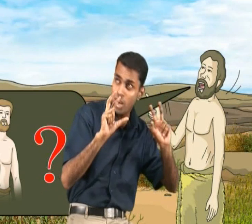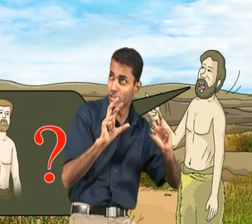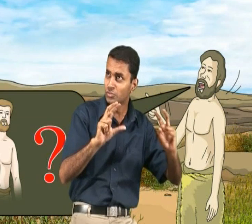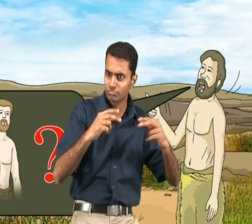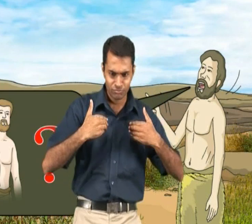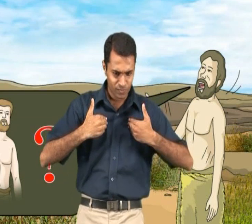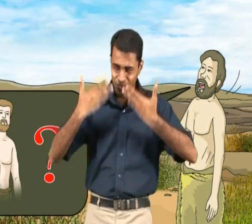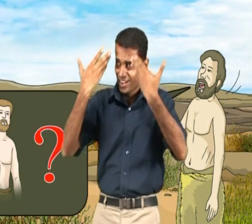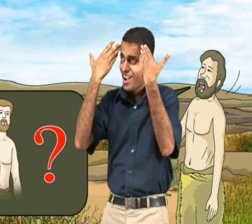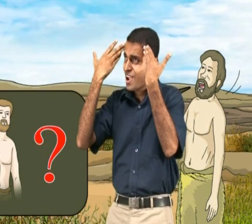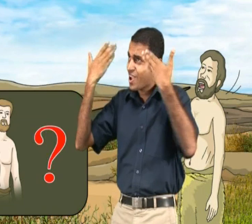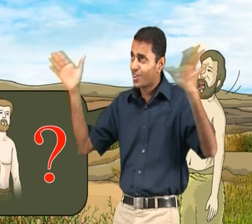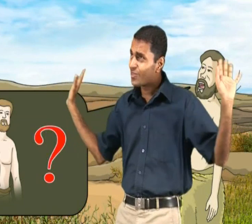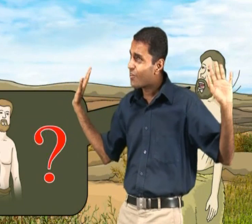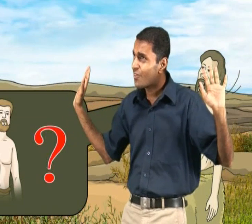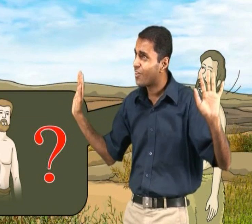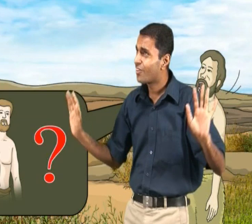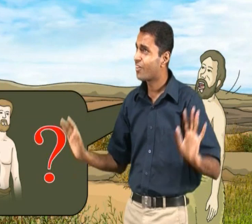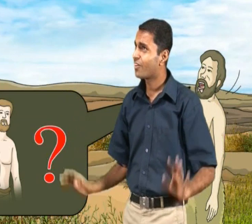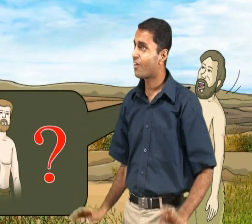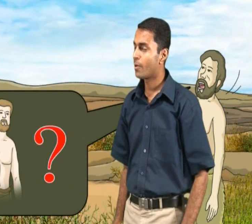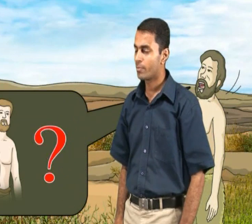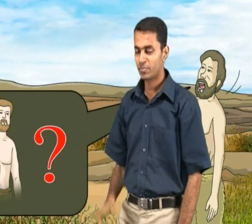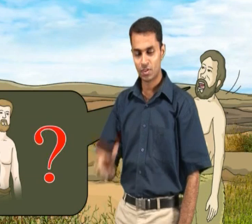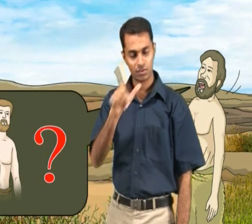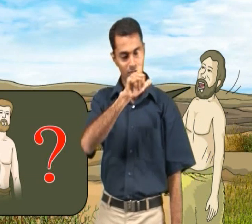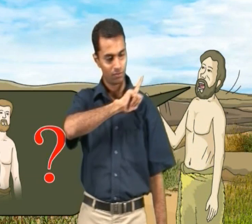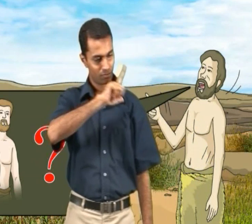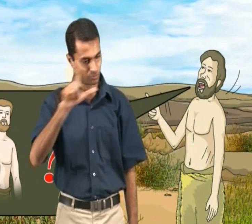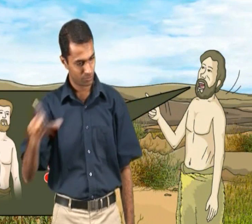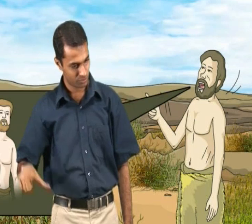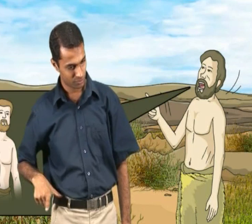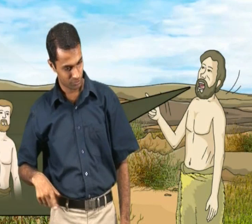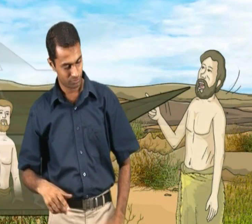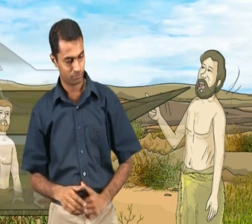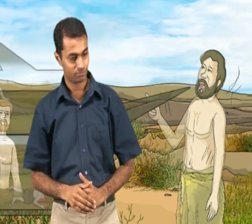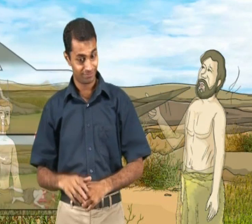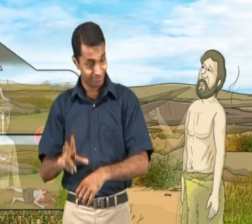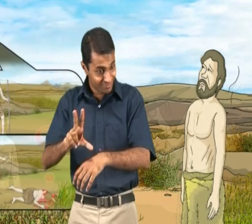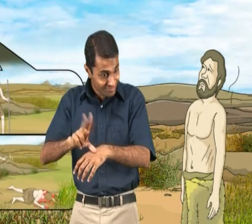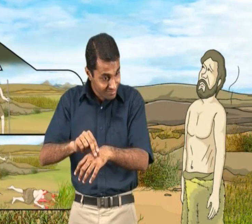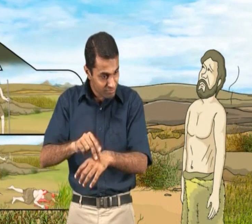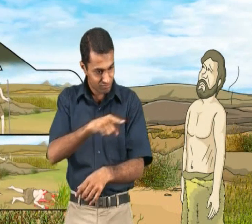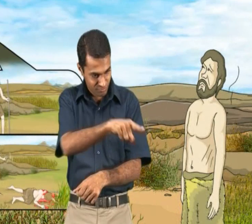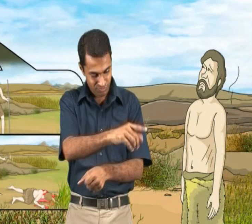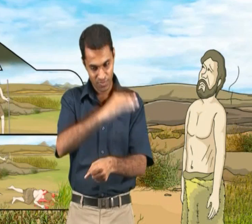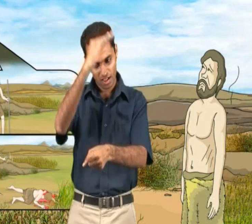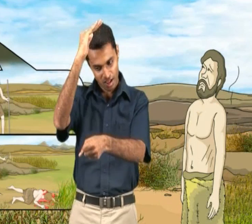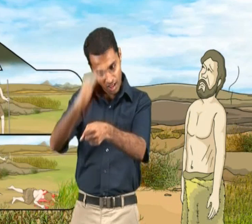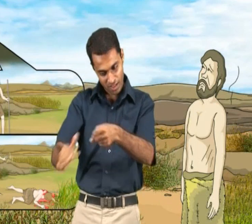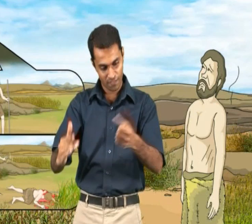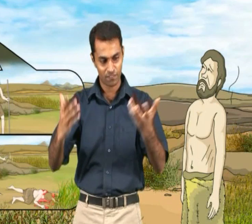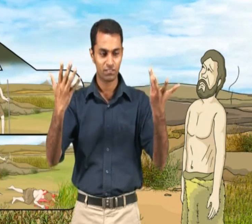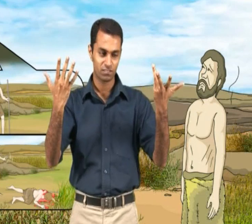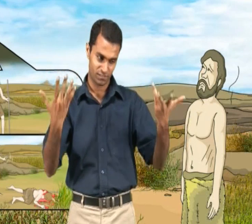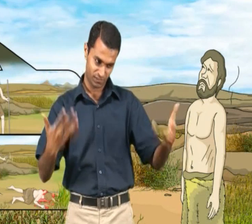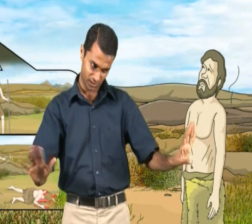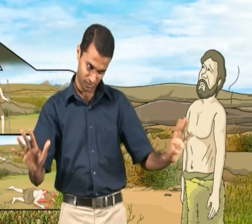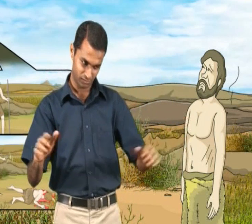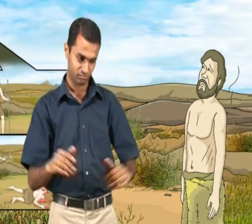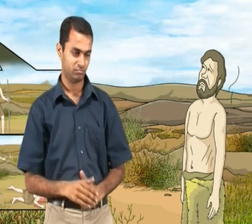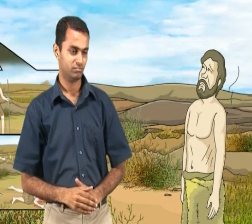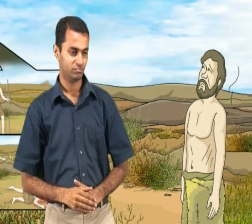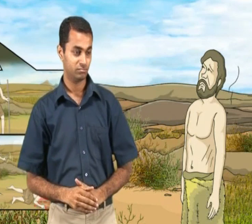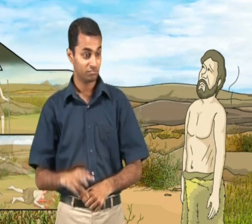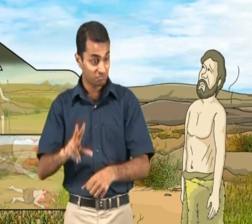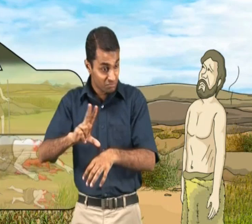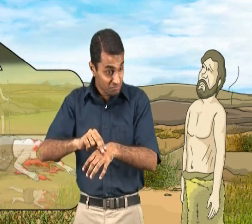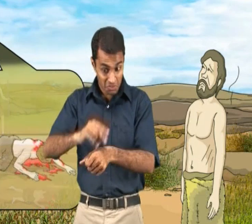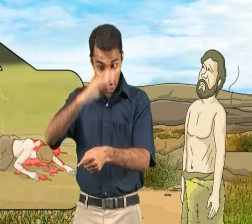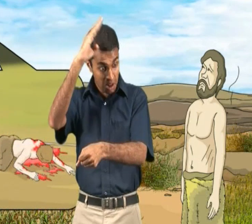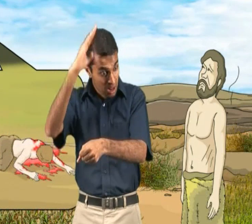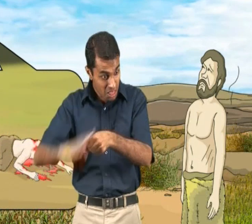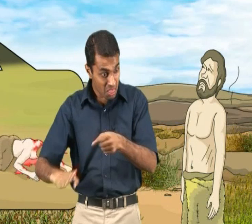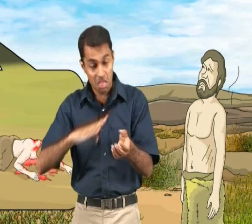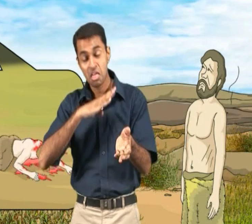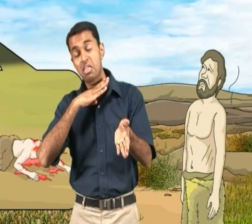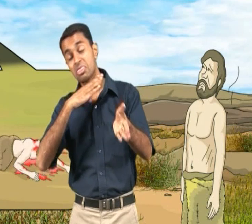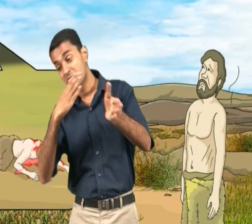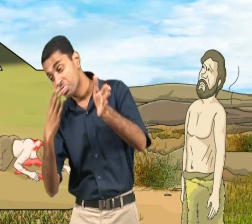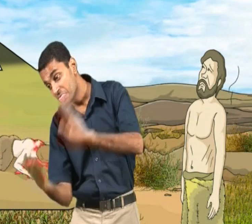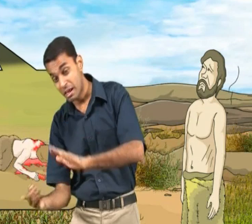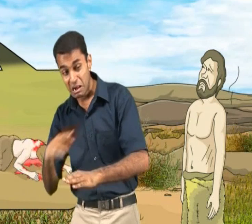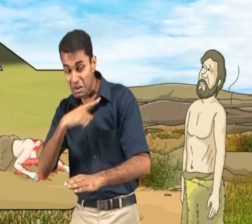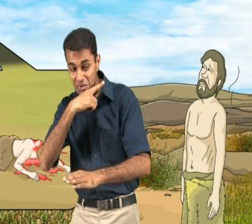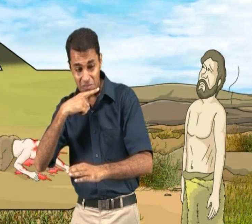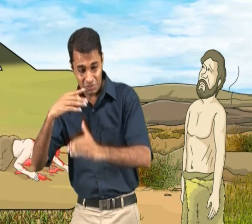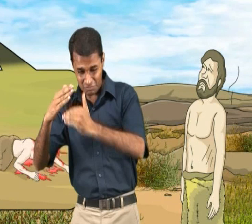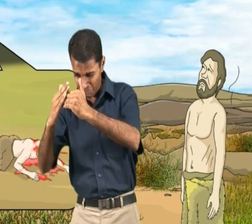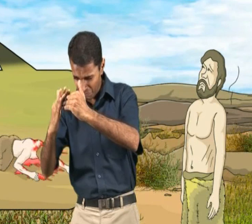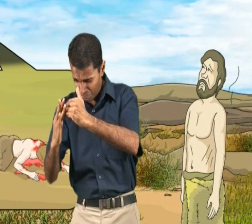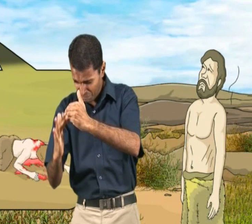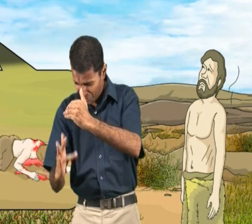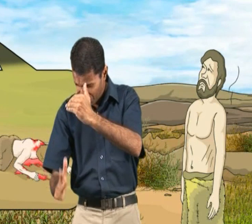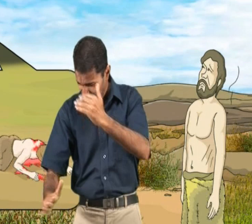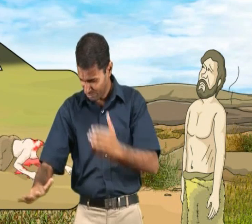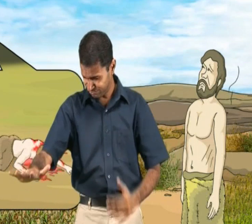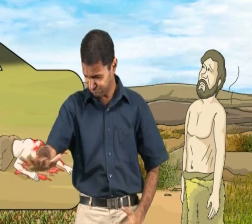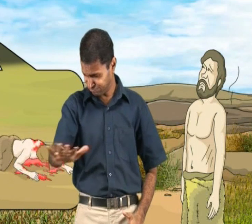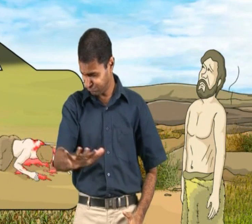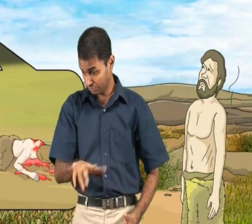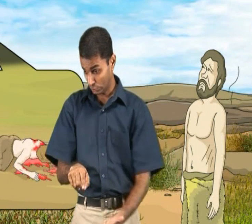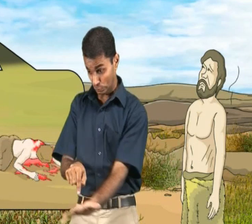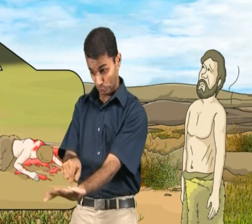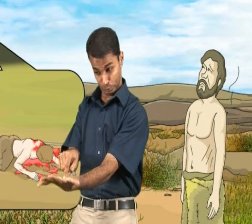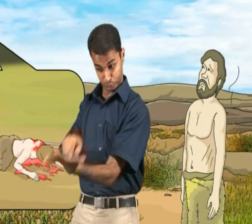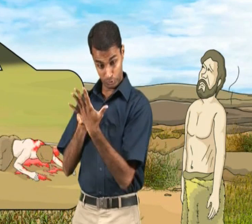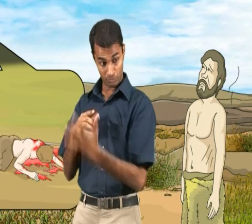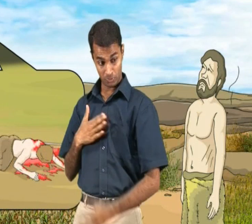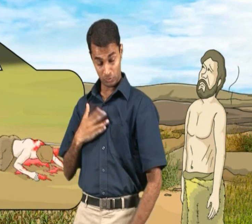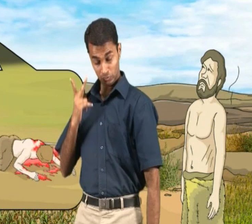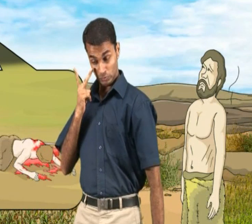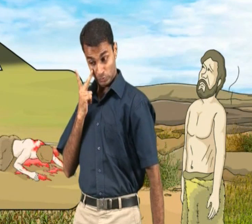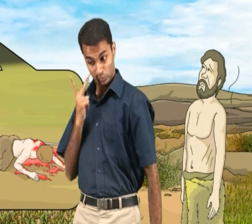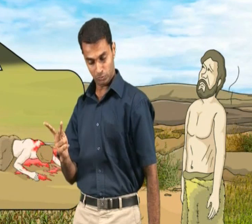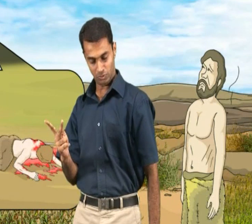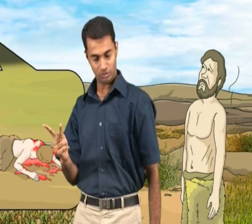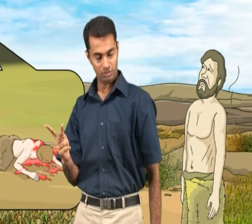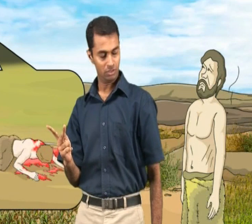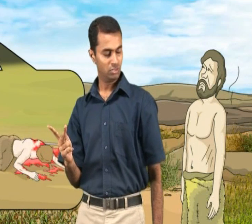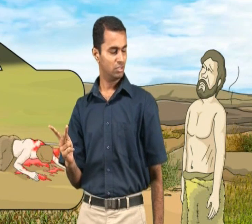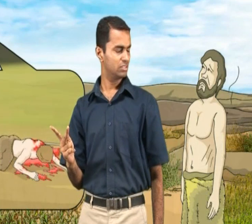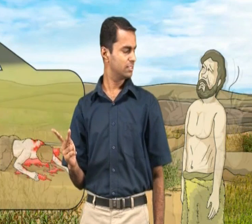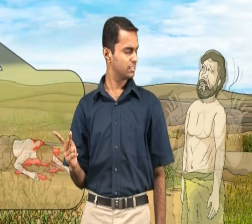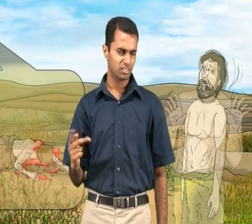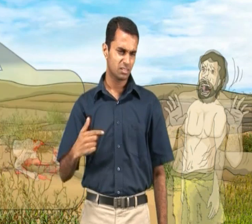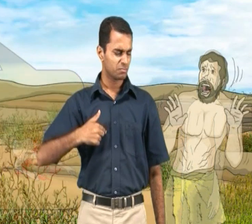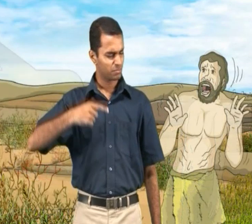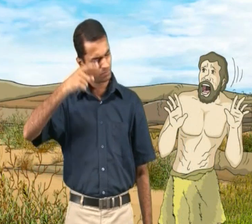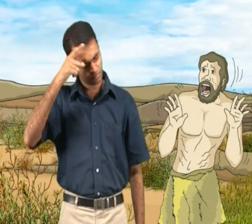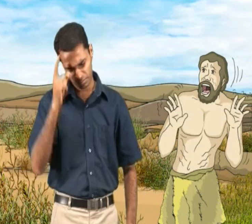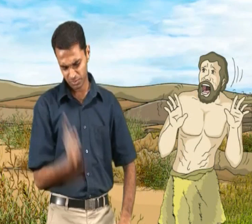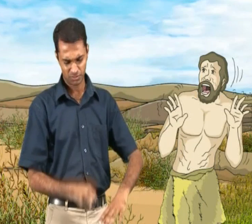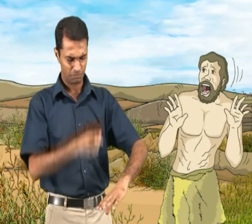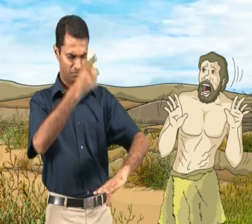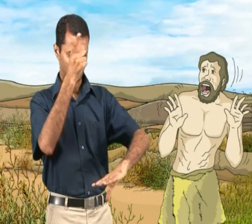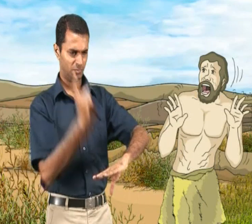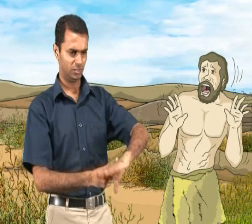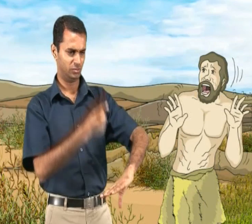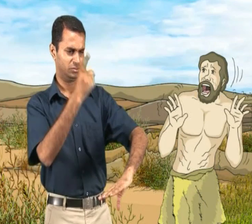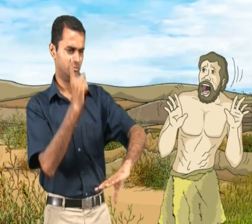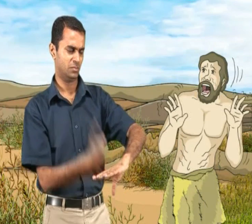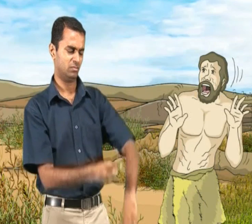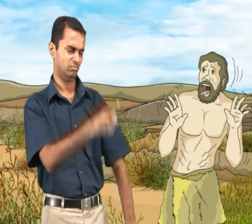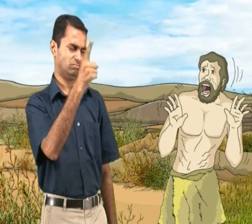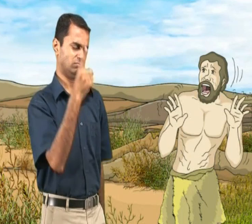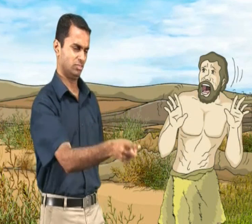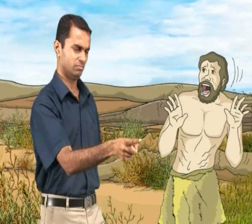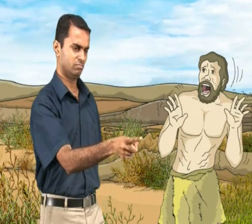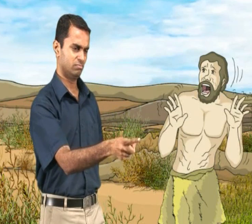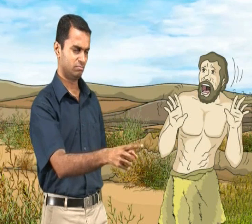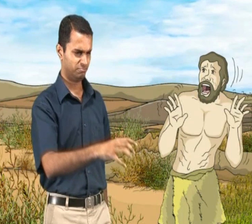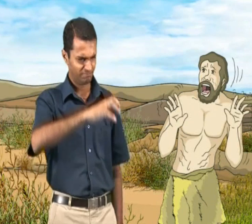replied the LORD. “The voice of your brother’s blood cries out to Me from the ground.